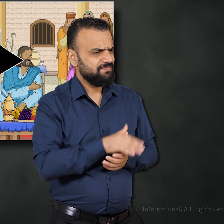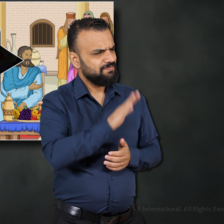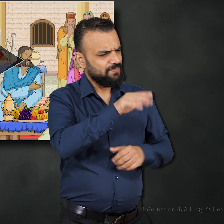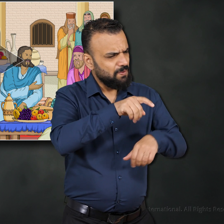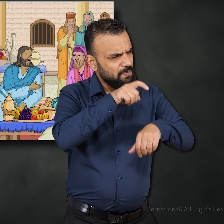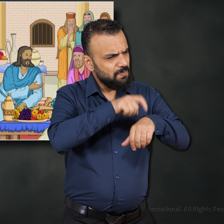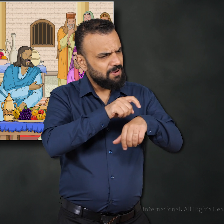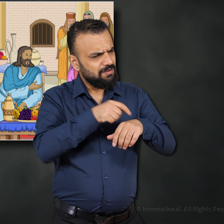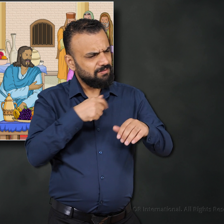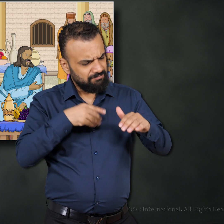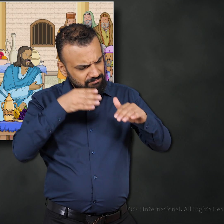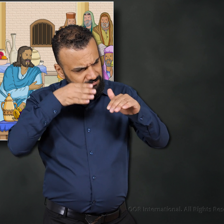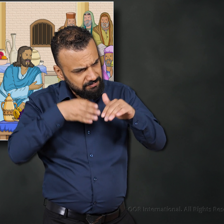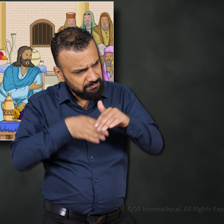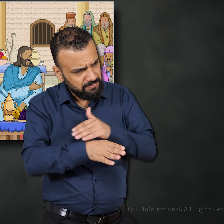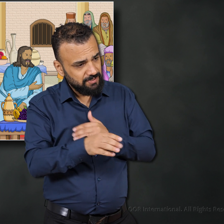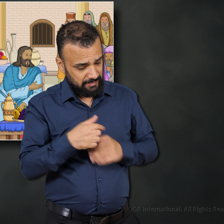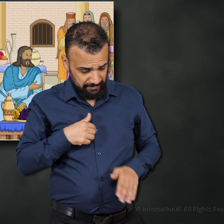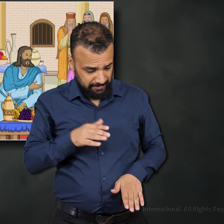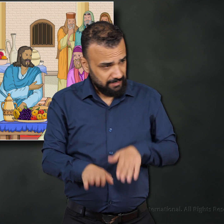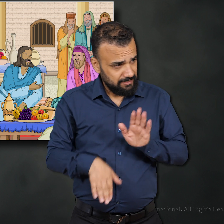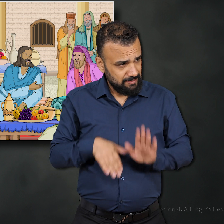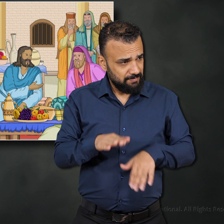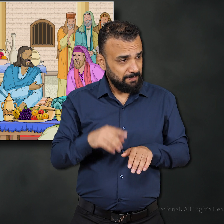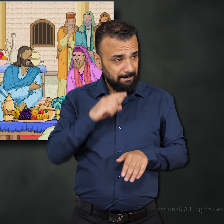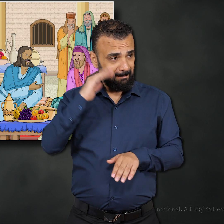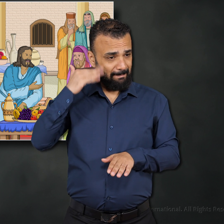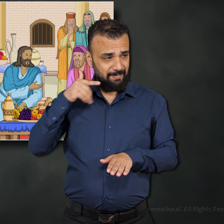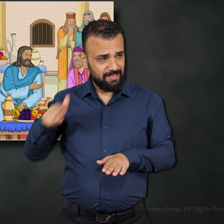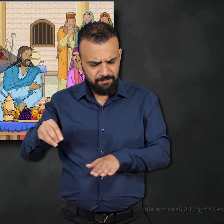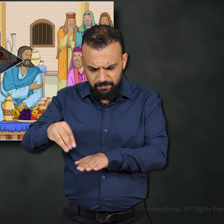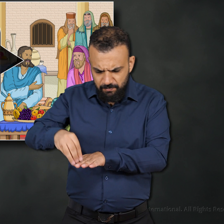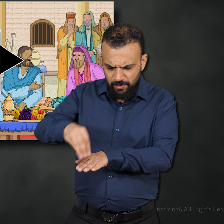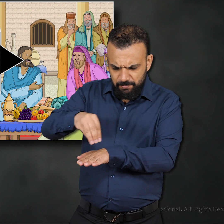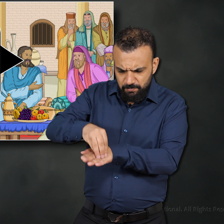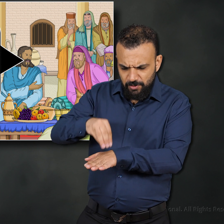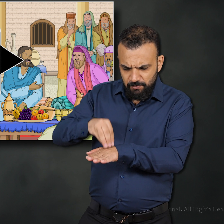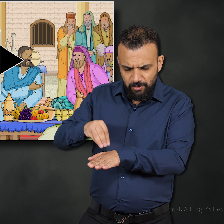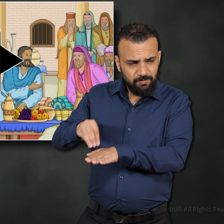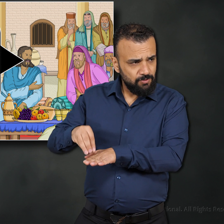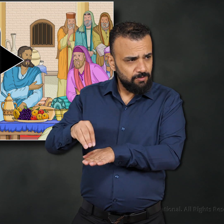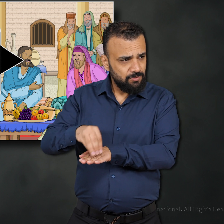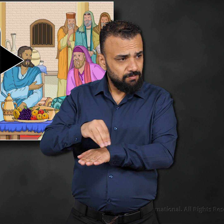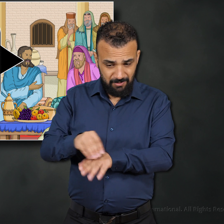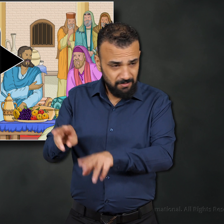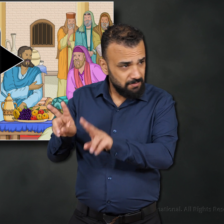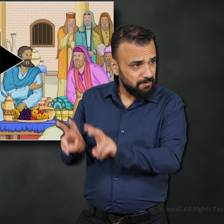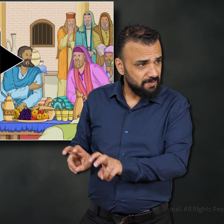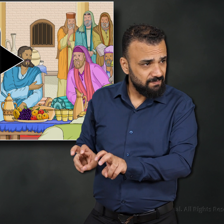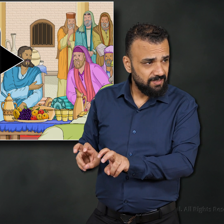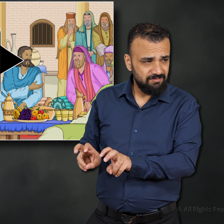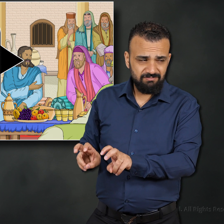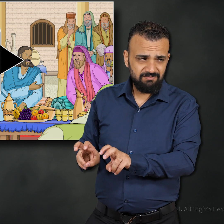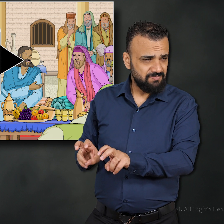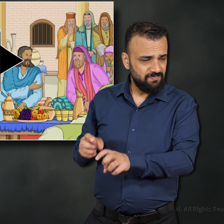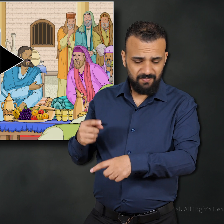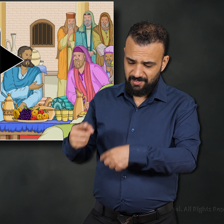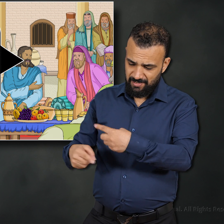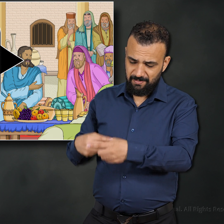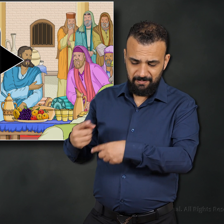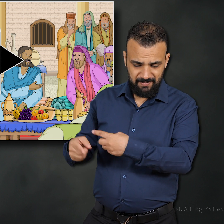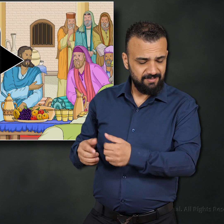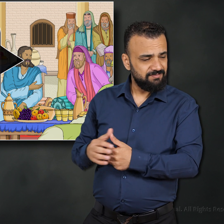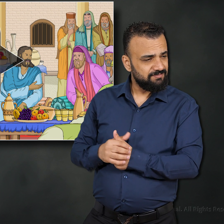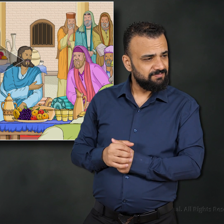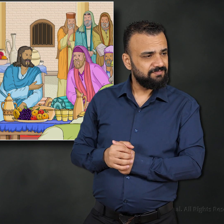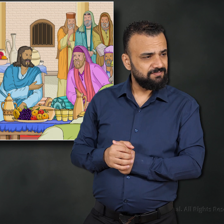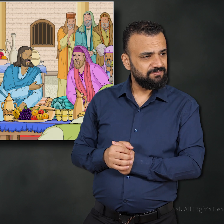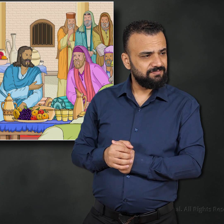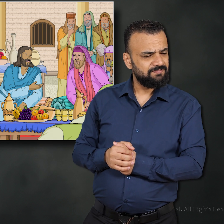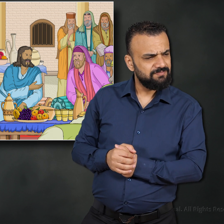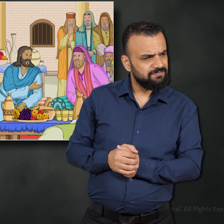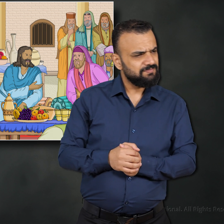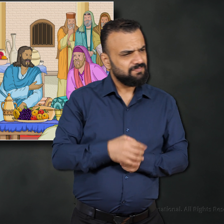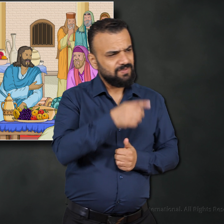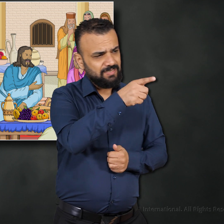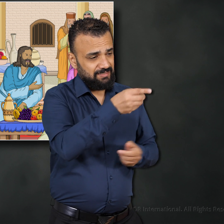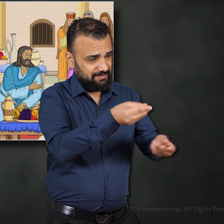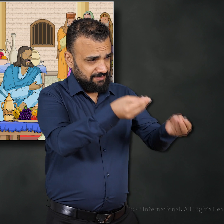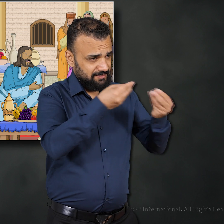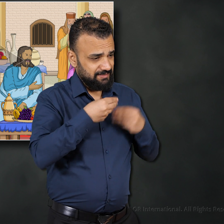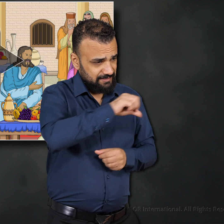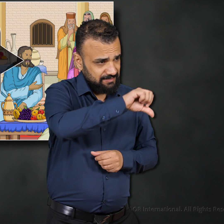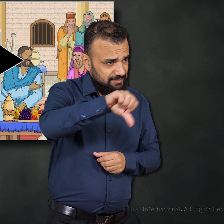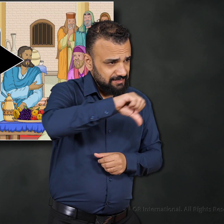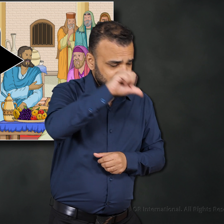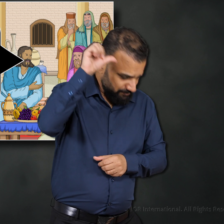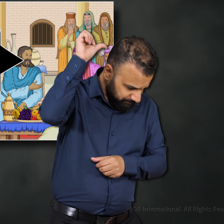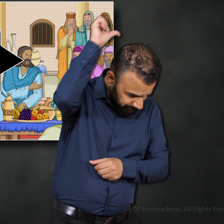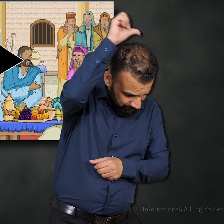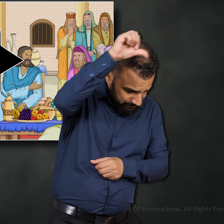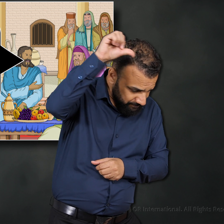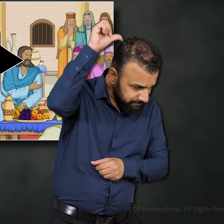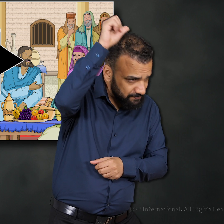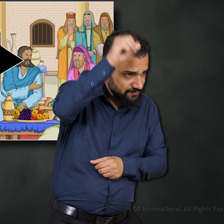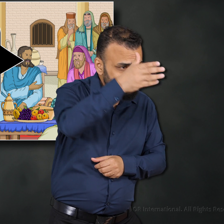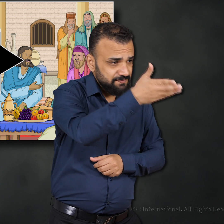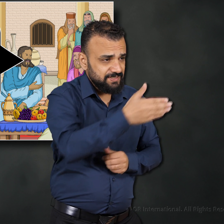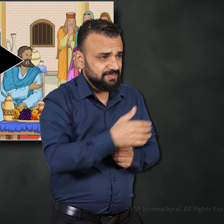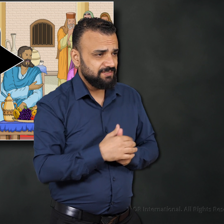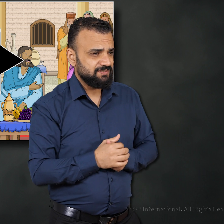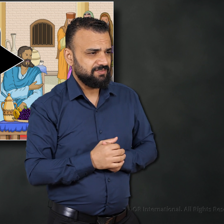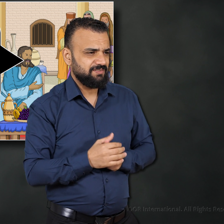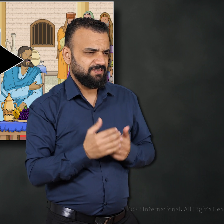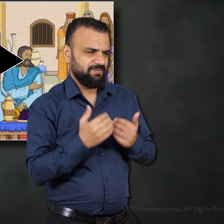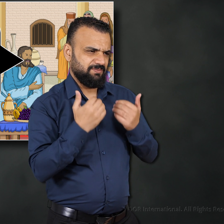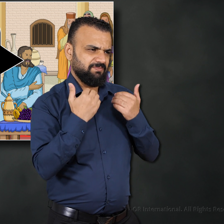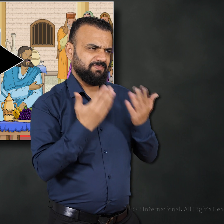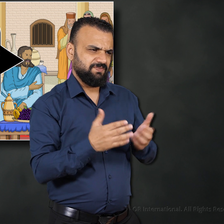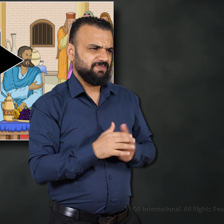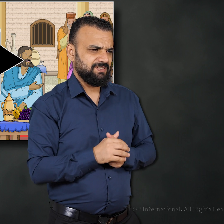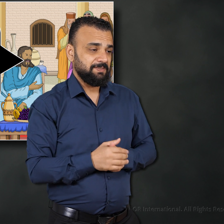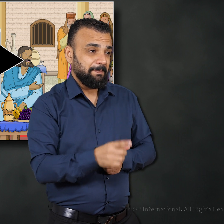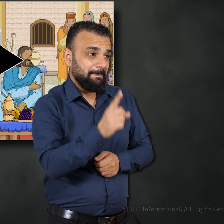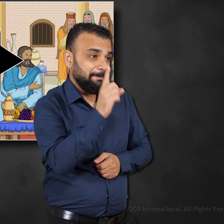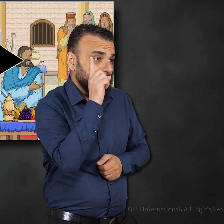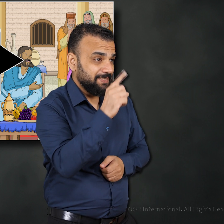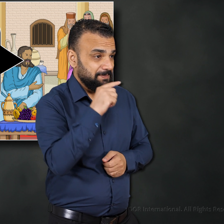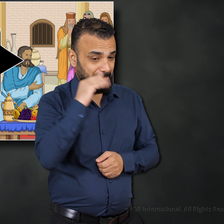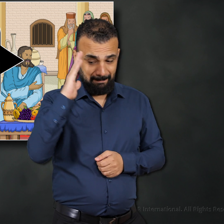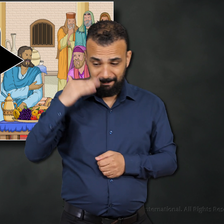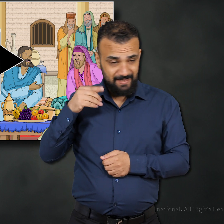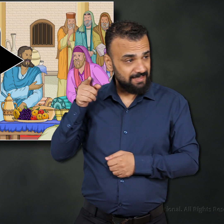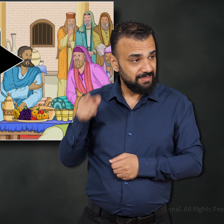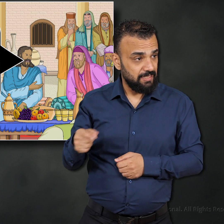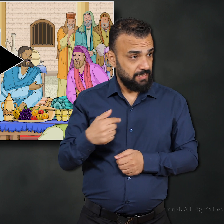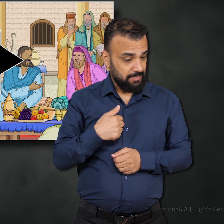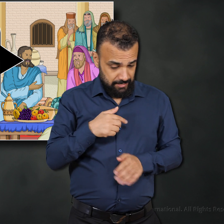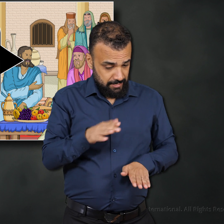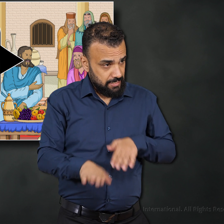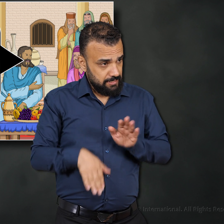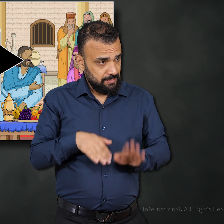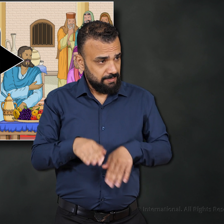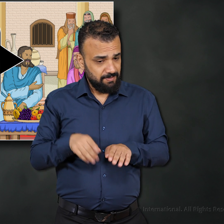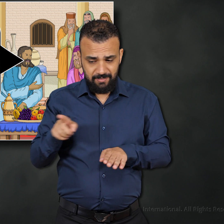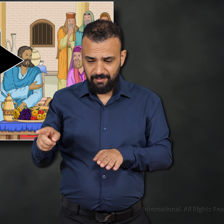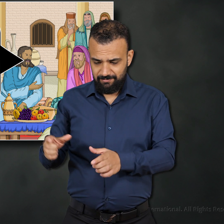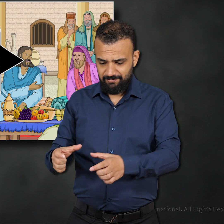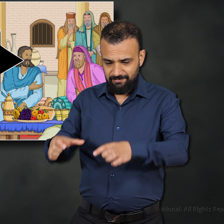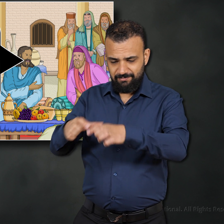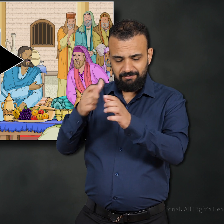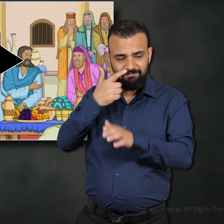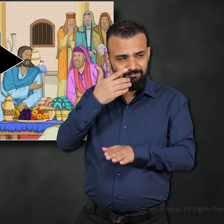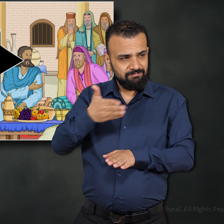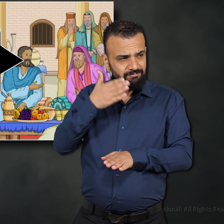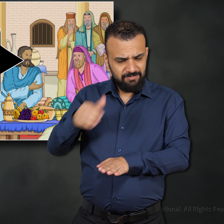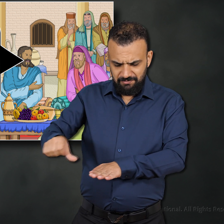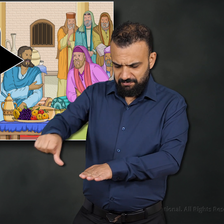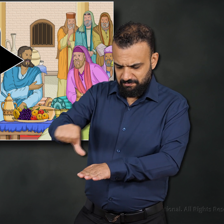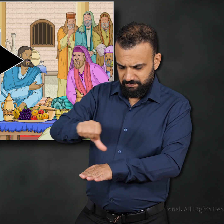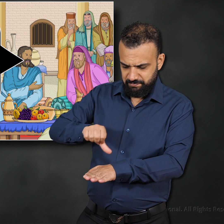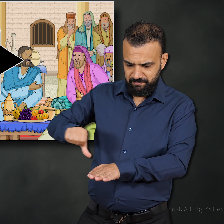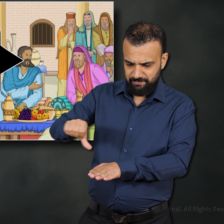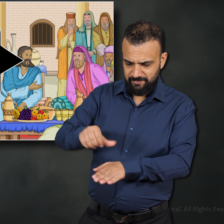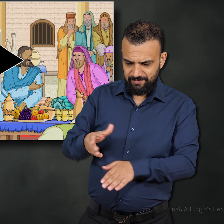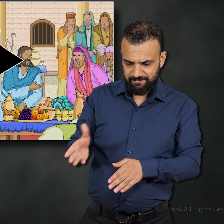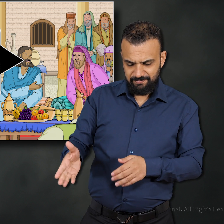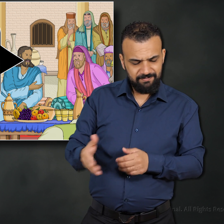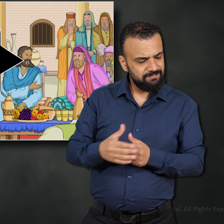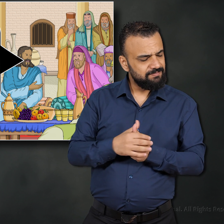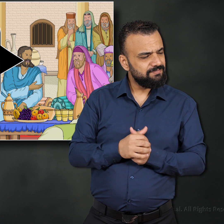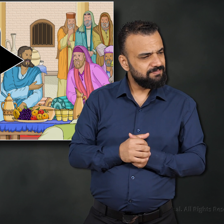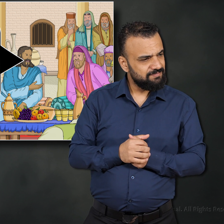You did not greet Me with a kiss, but she has not stopped kissing My feet since I arrived.